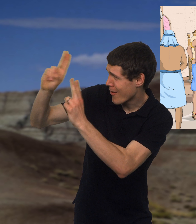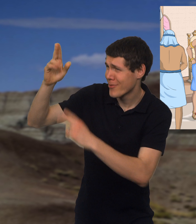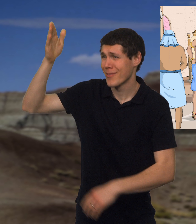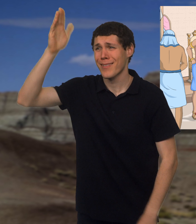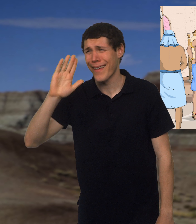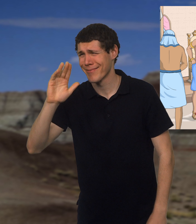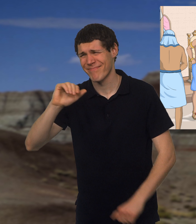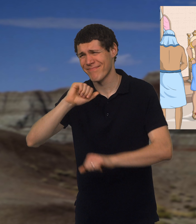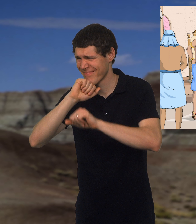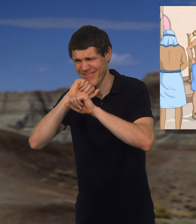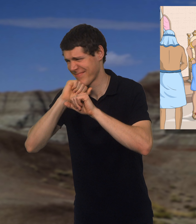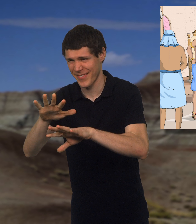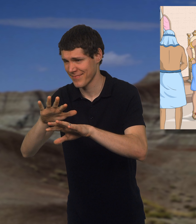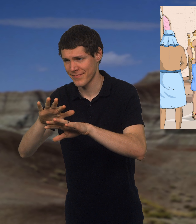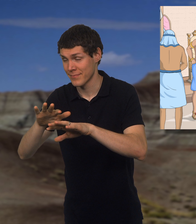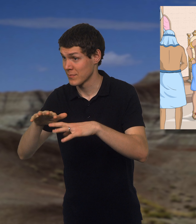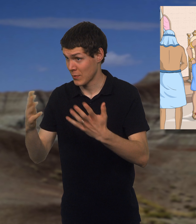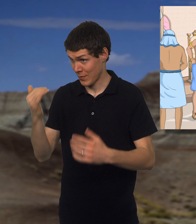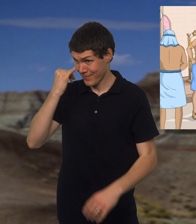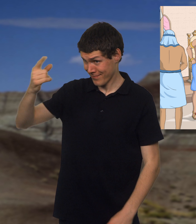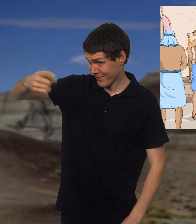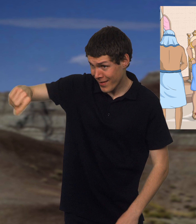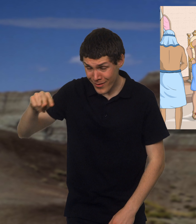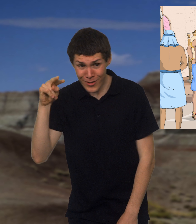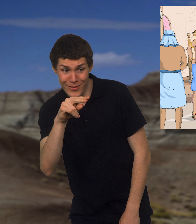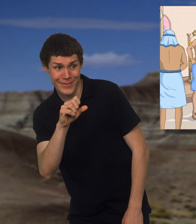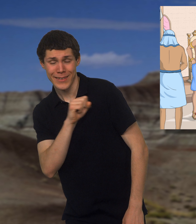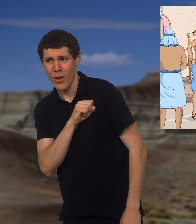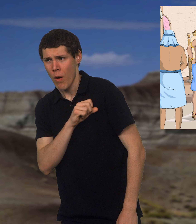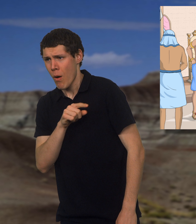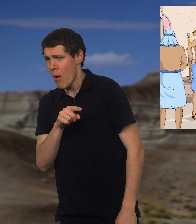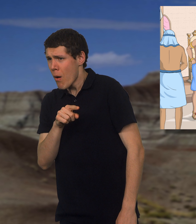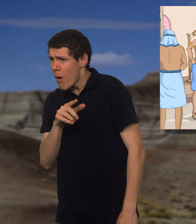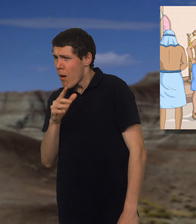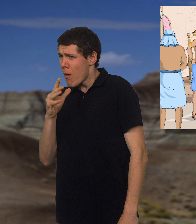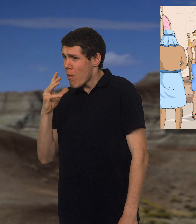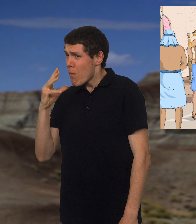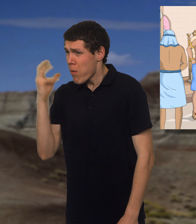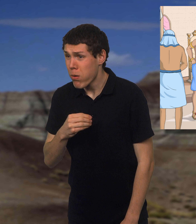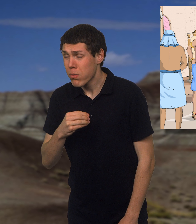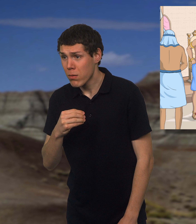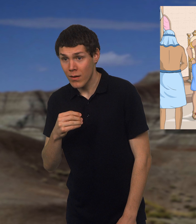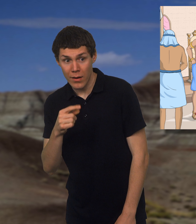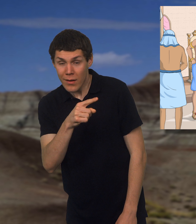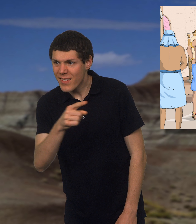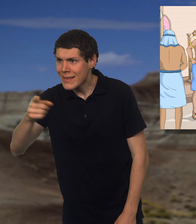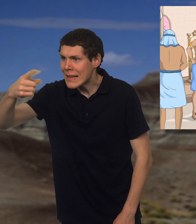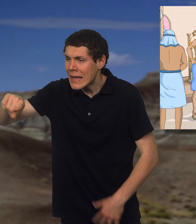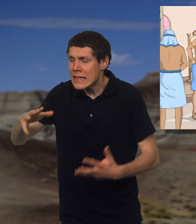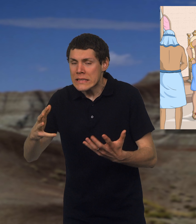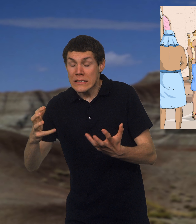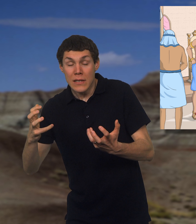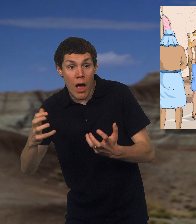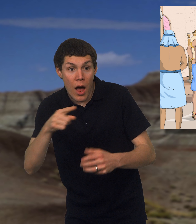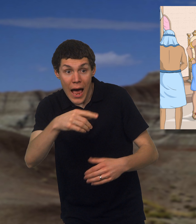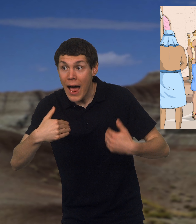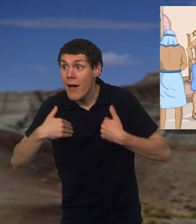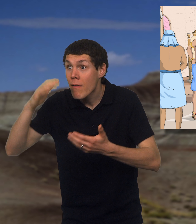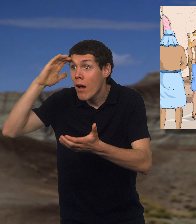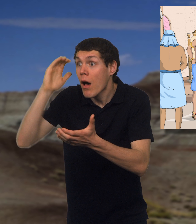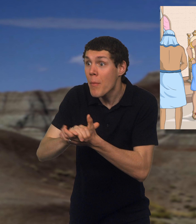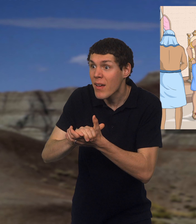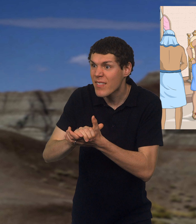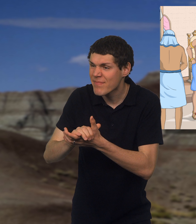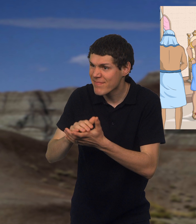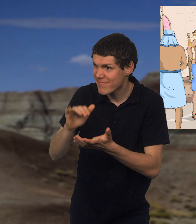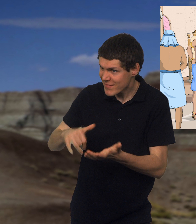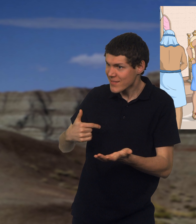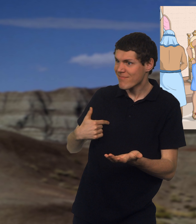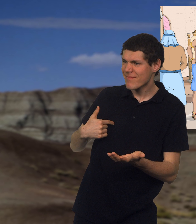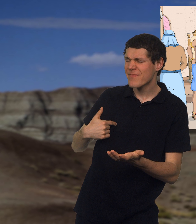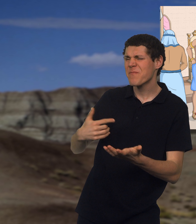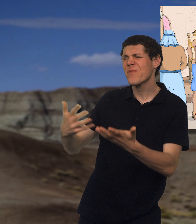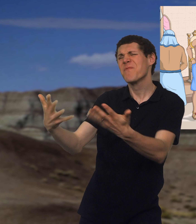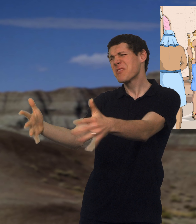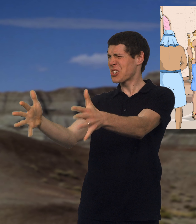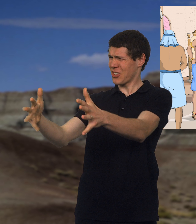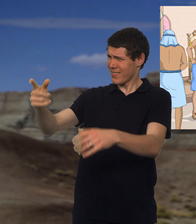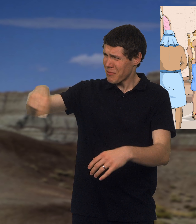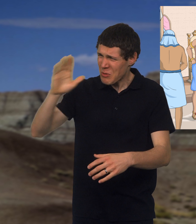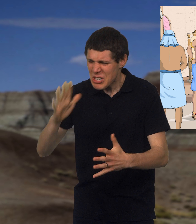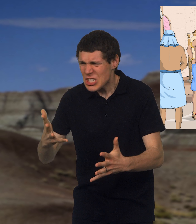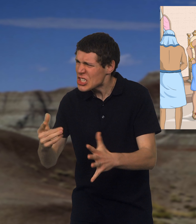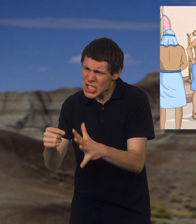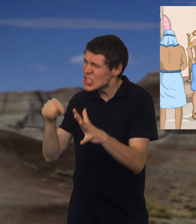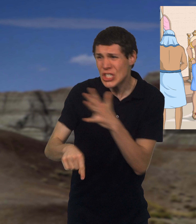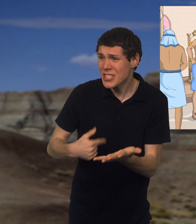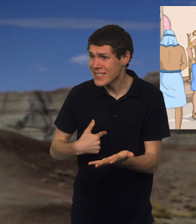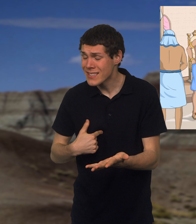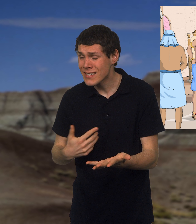They will kill me on account of my wife.’